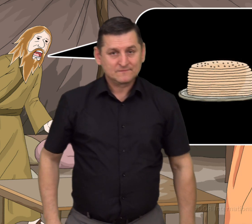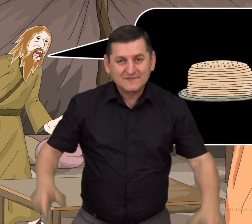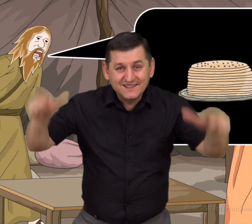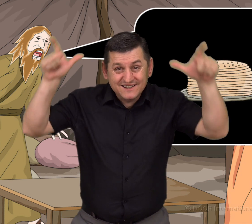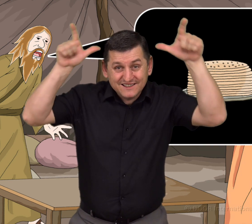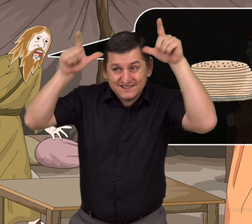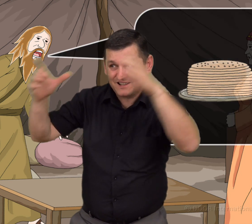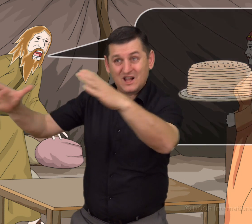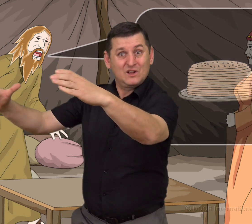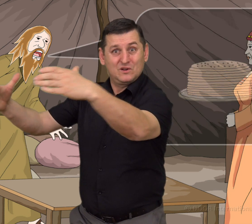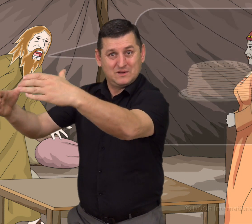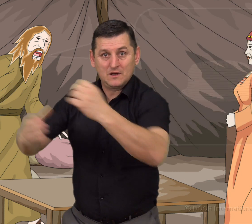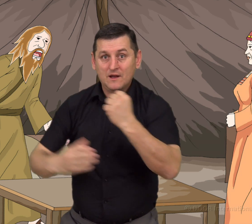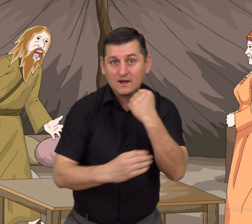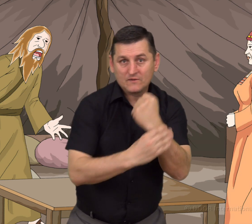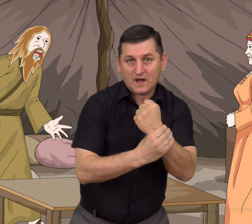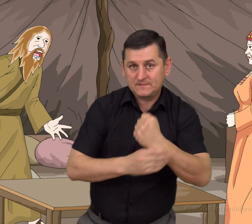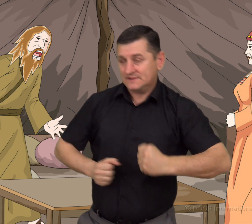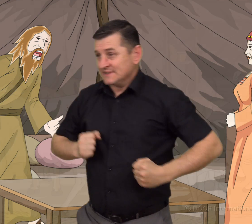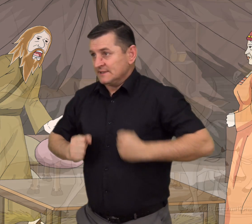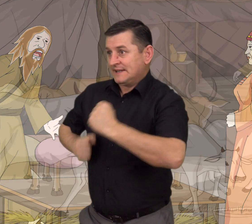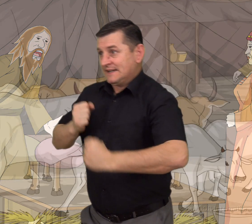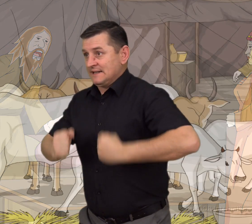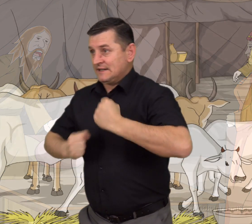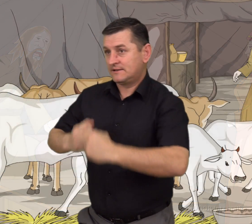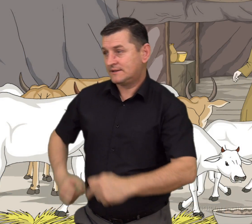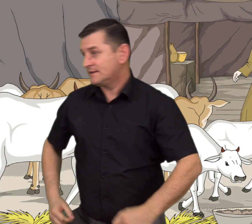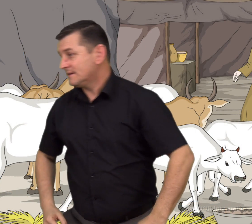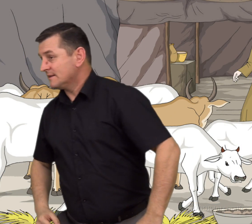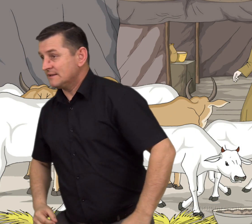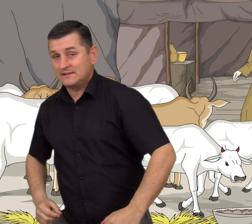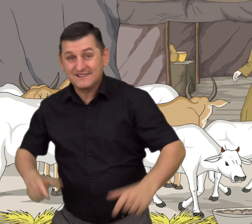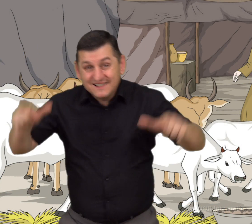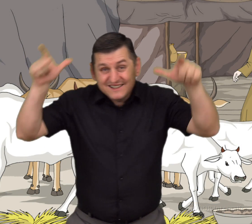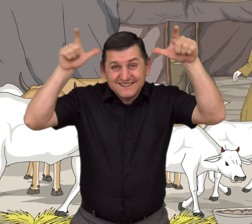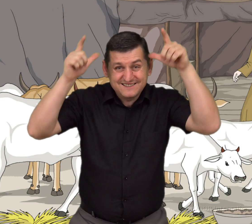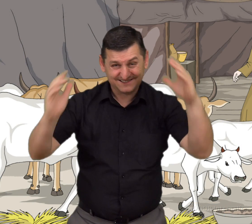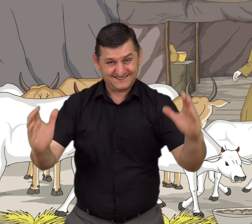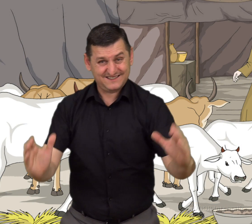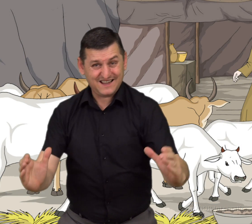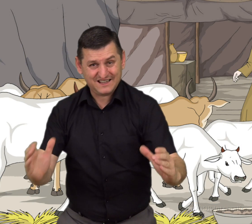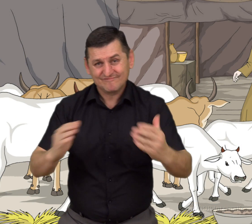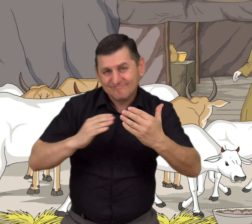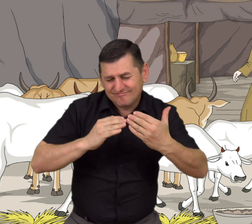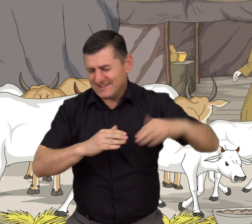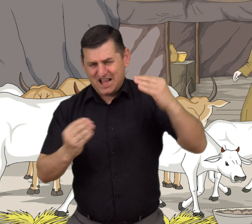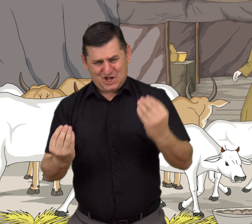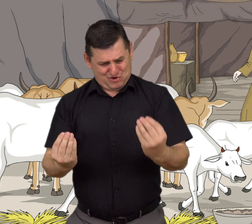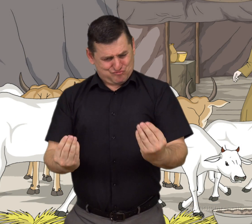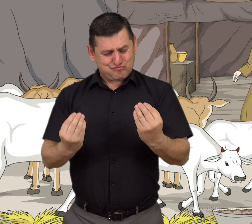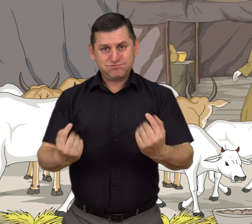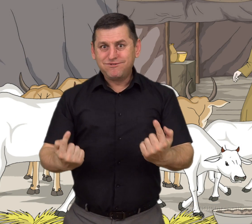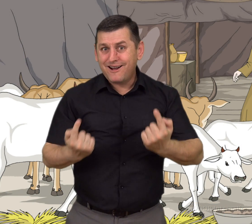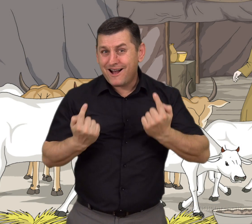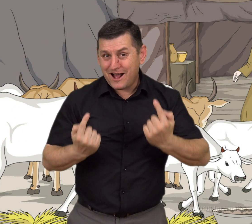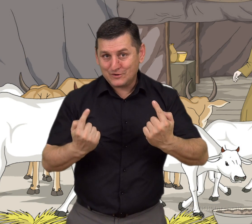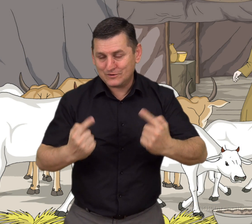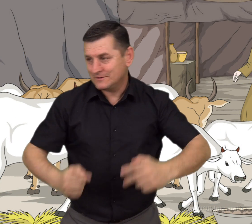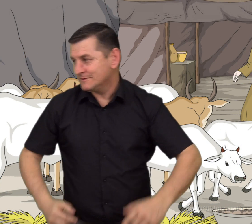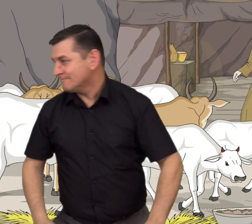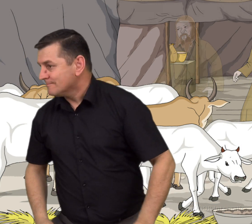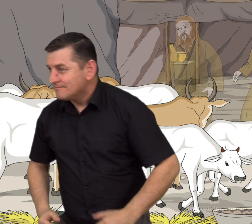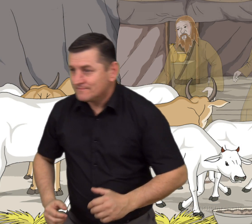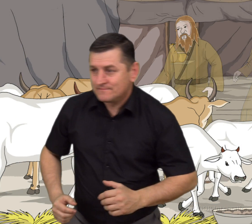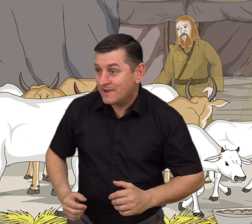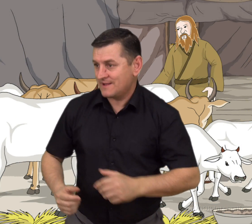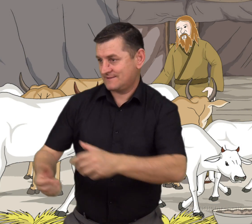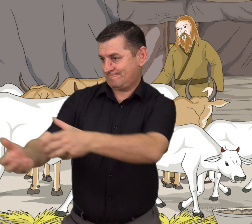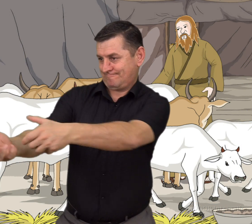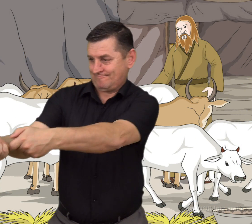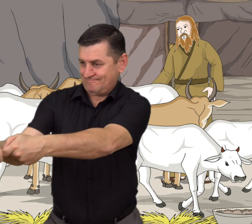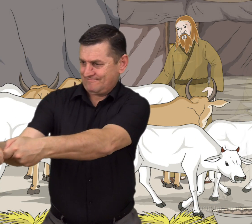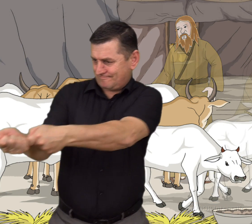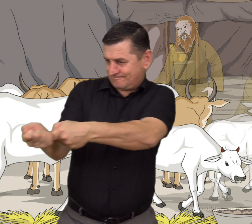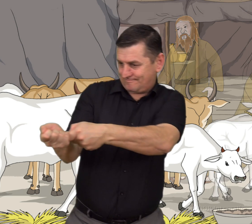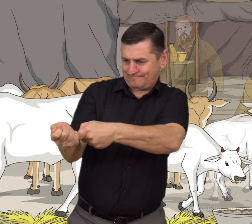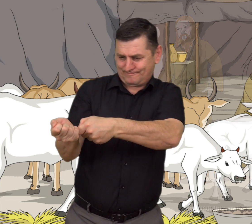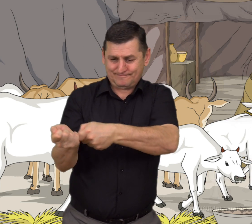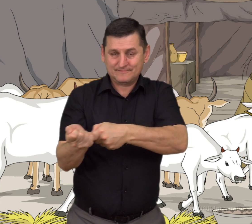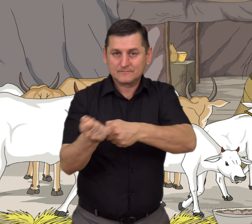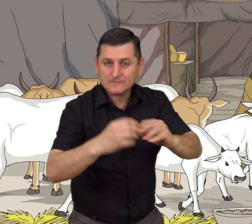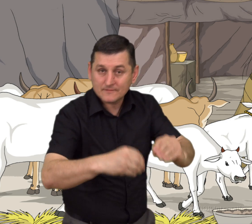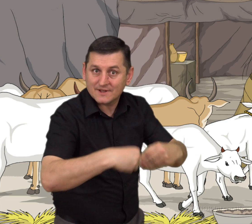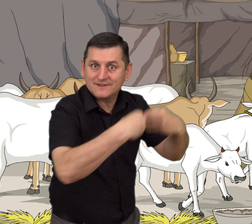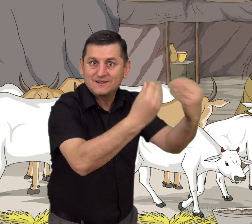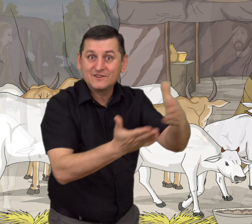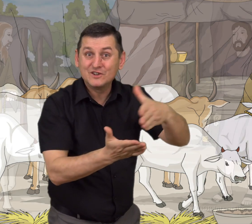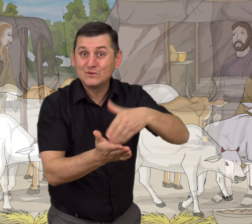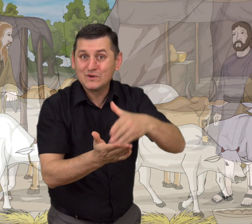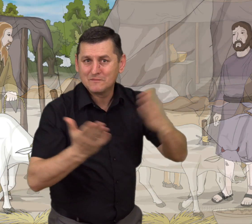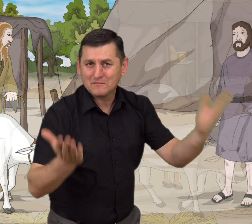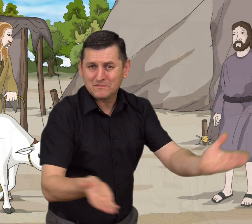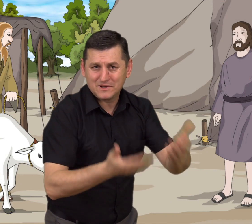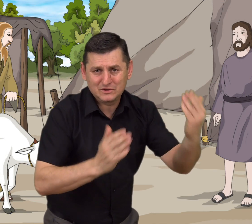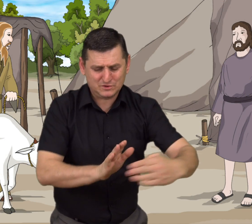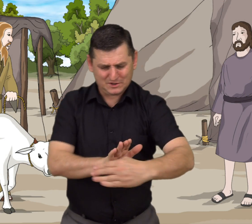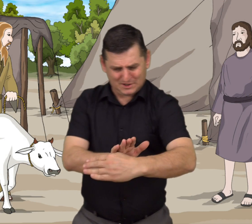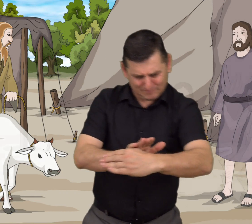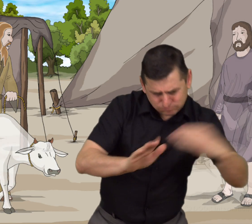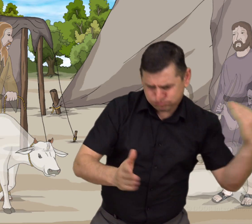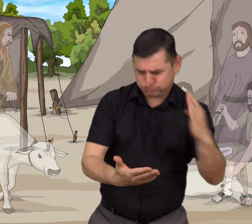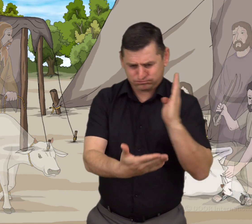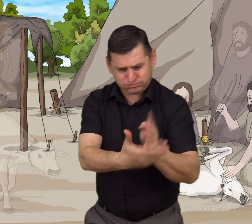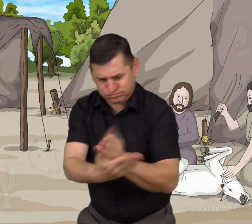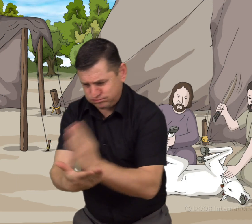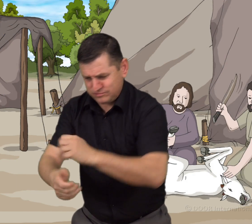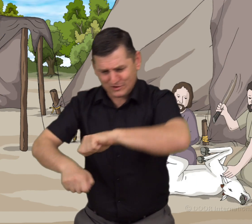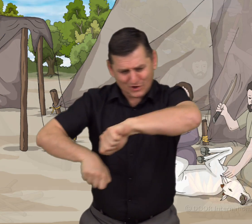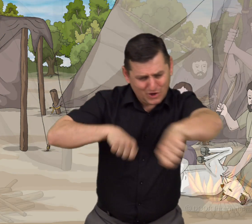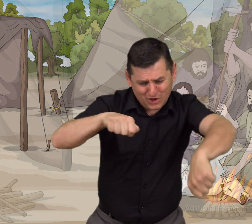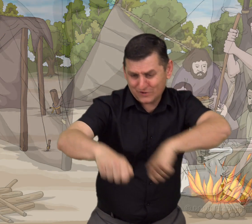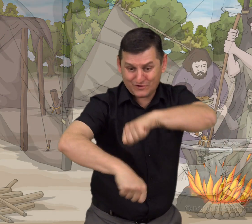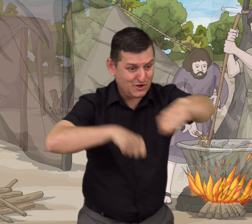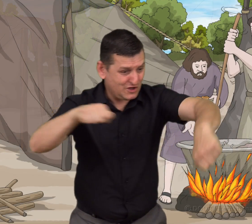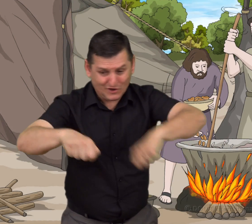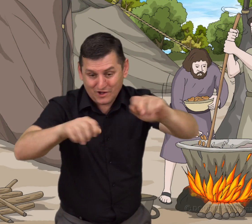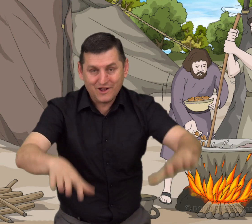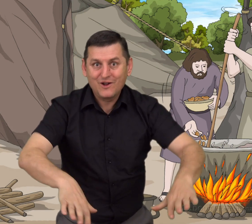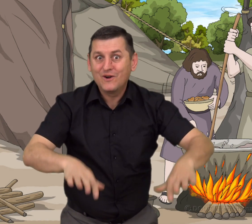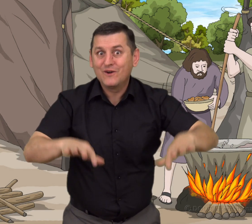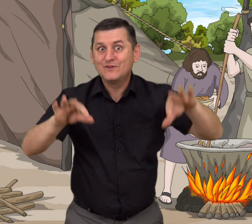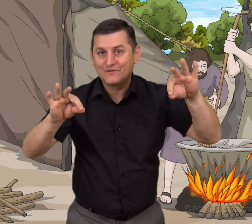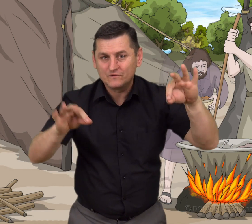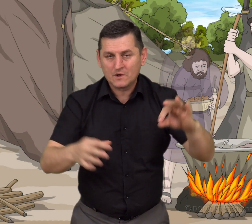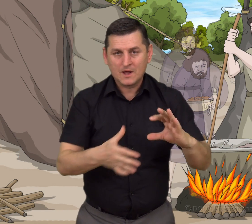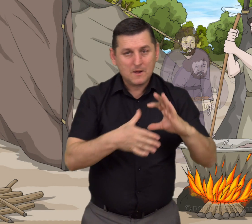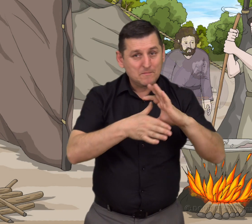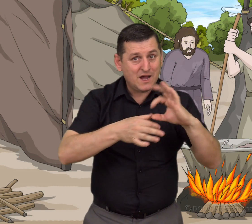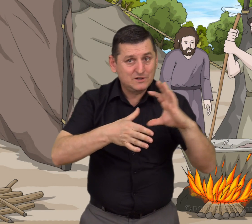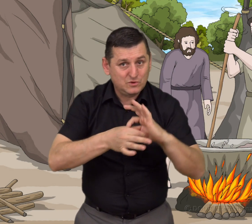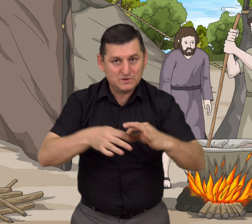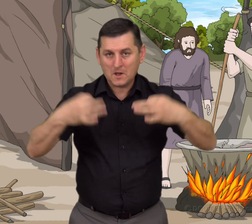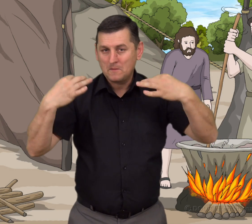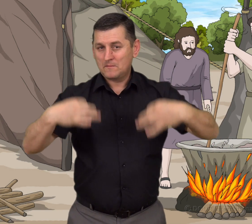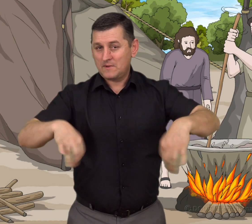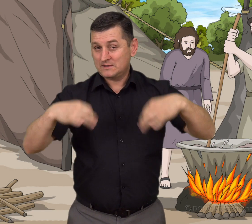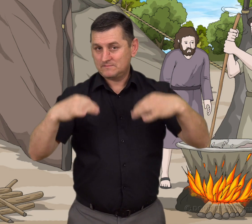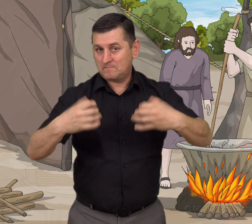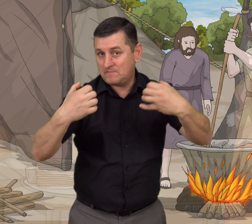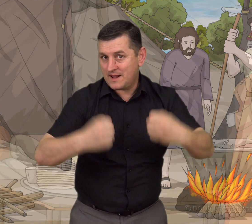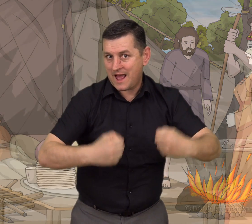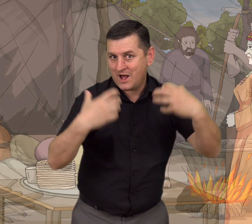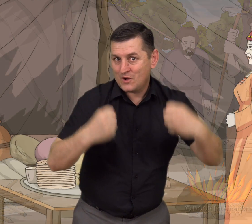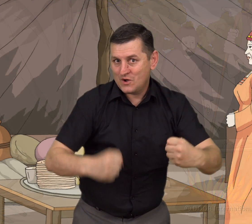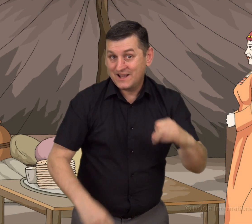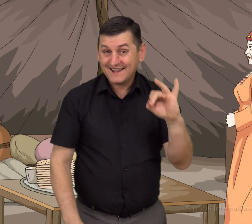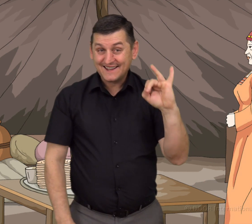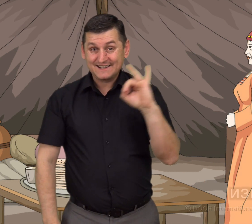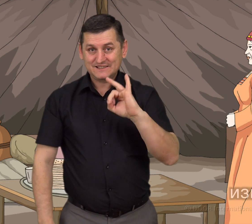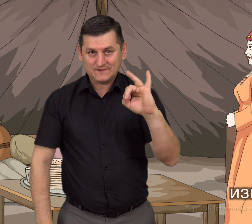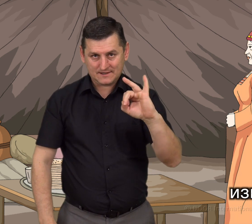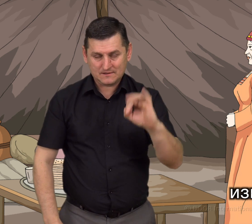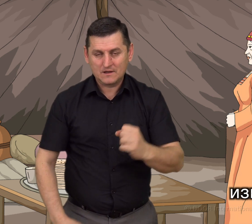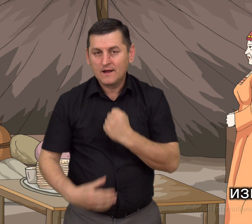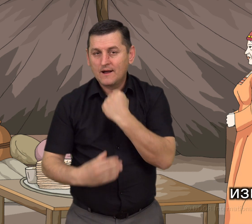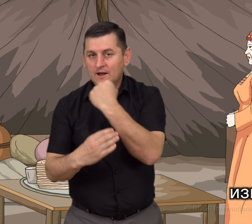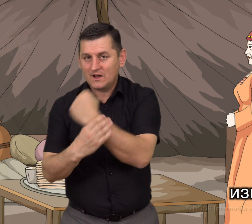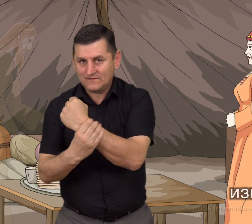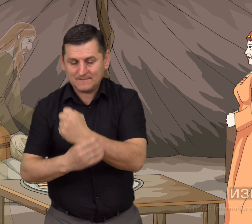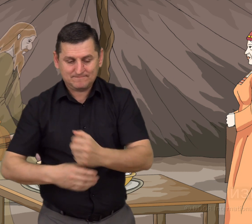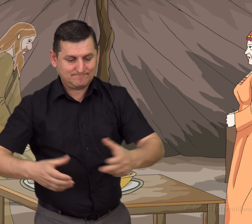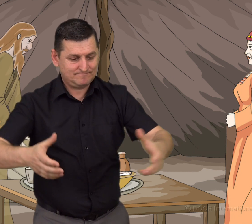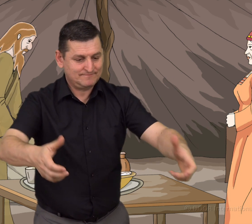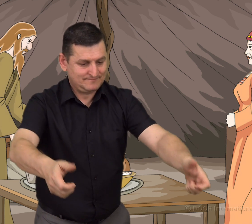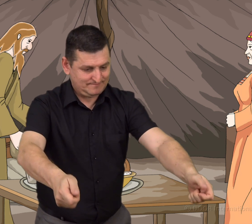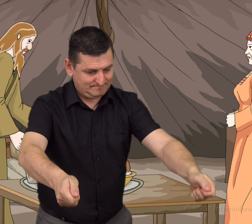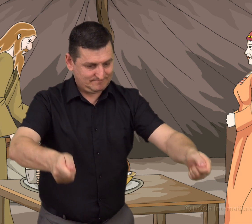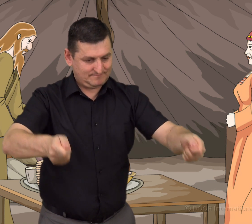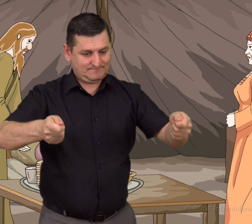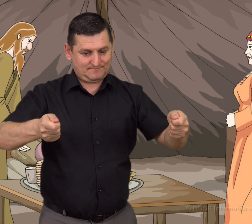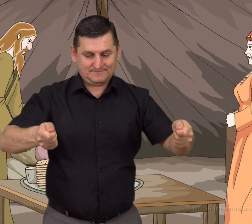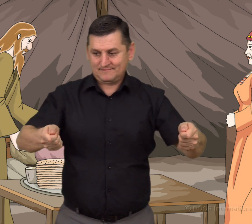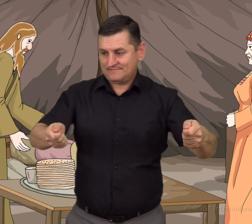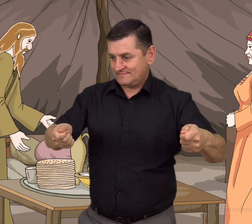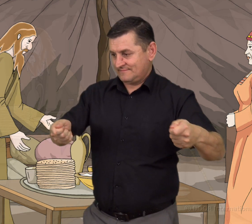Meanwhile, Abraham ran to the herd, selected a tender and choice calf, and gave it to a servant, who hurried to prepare it.